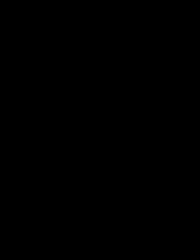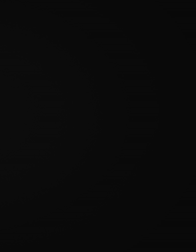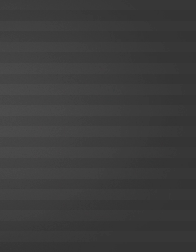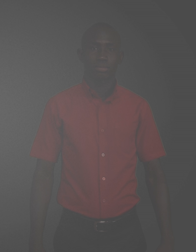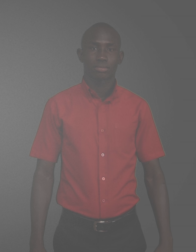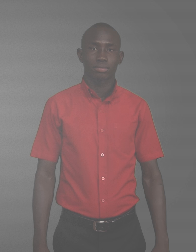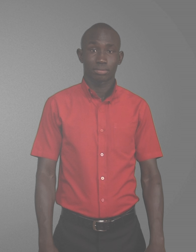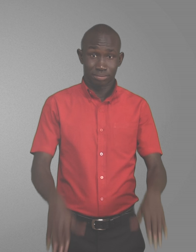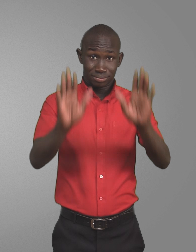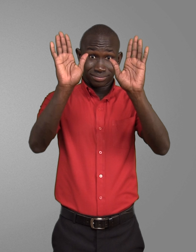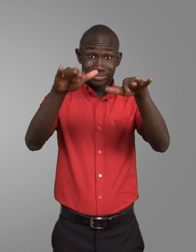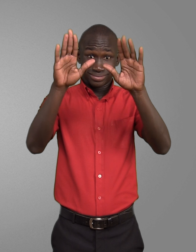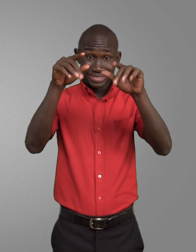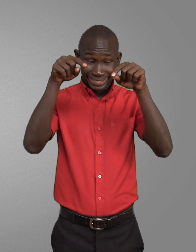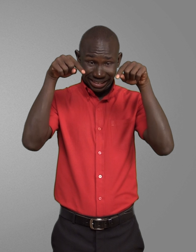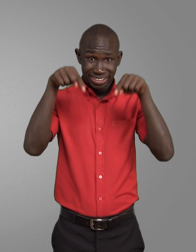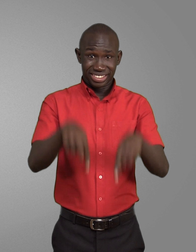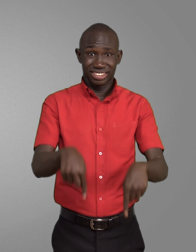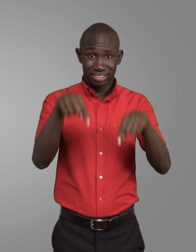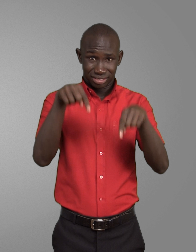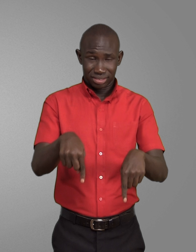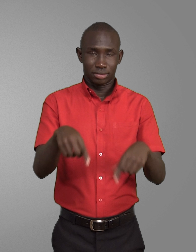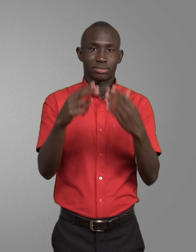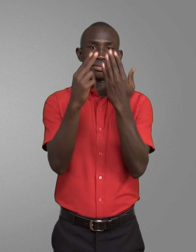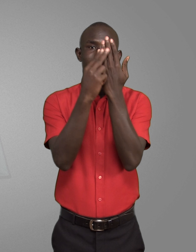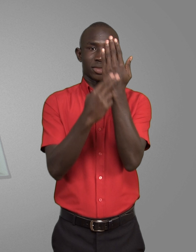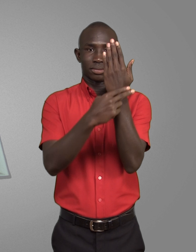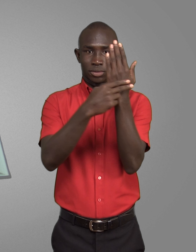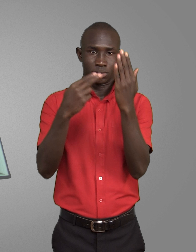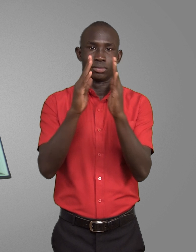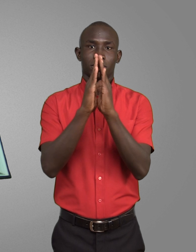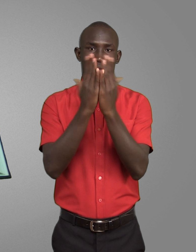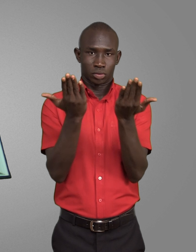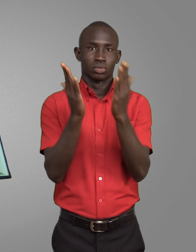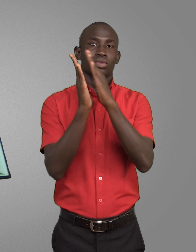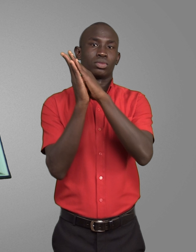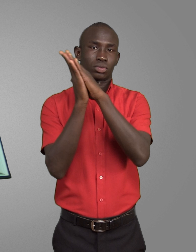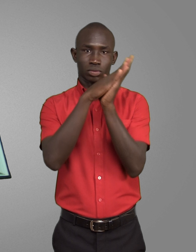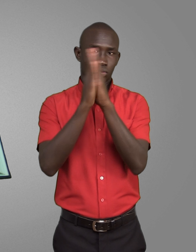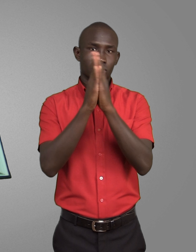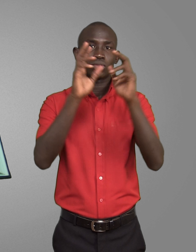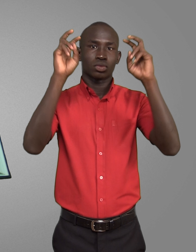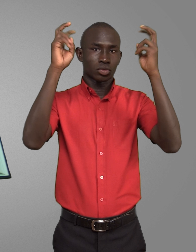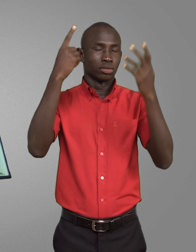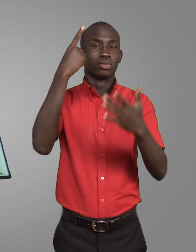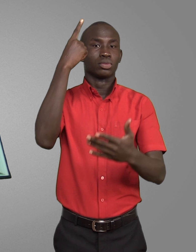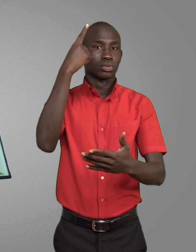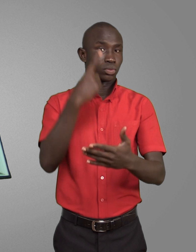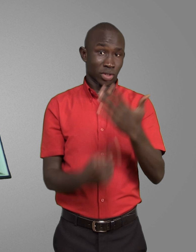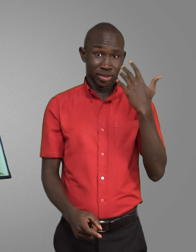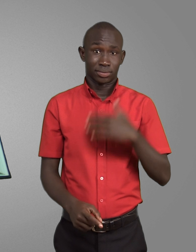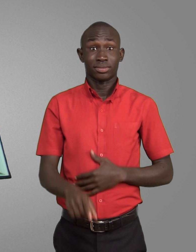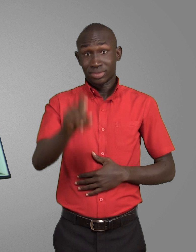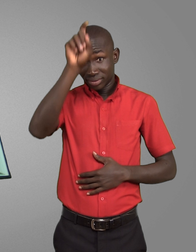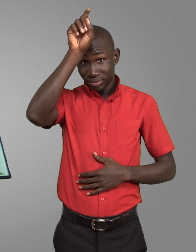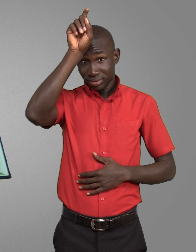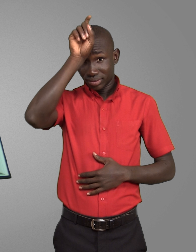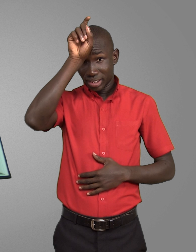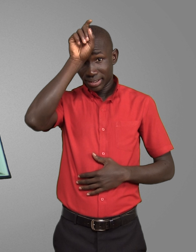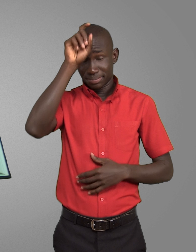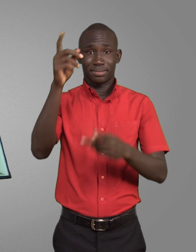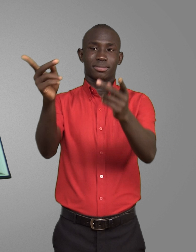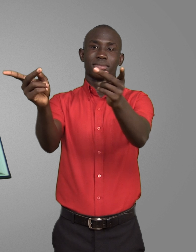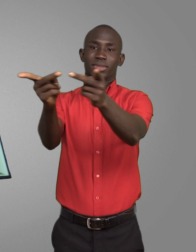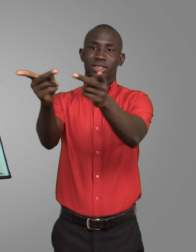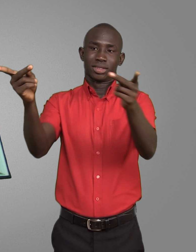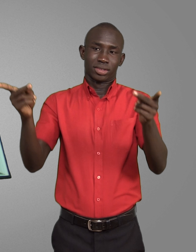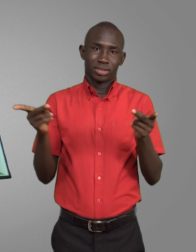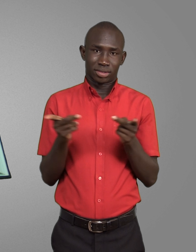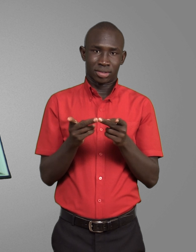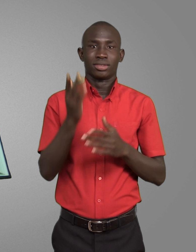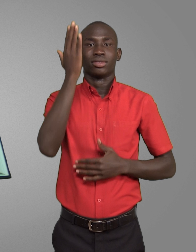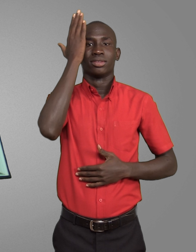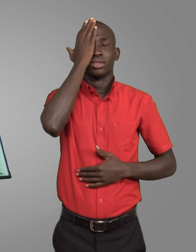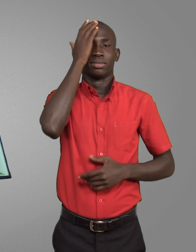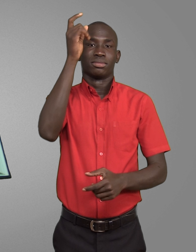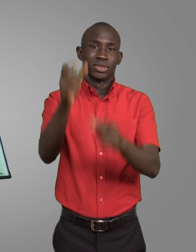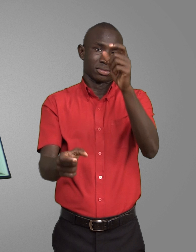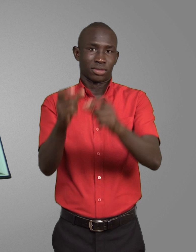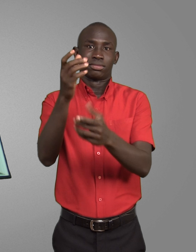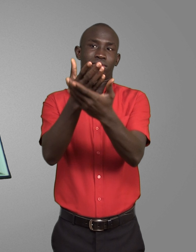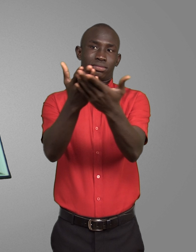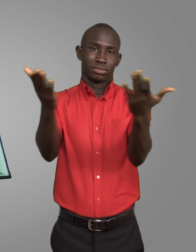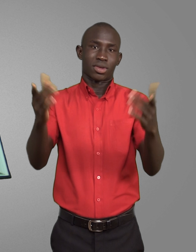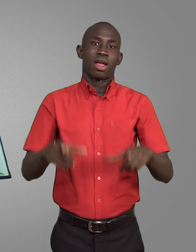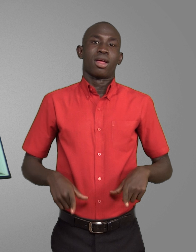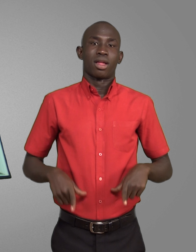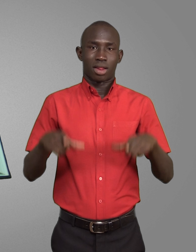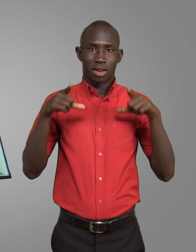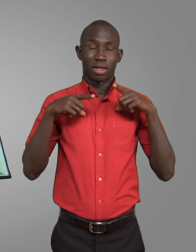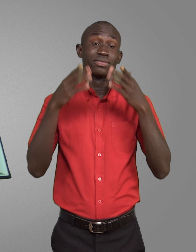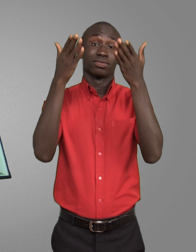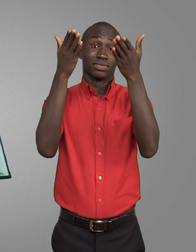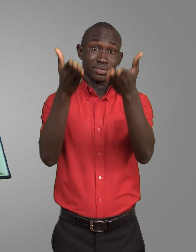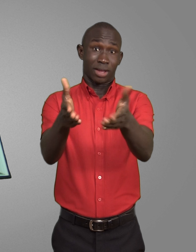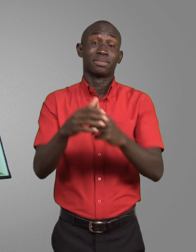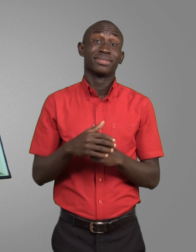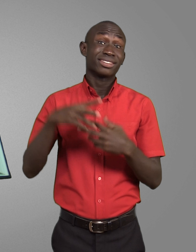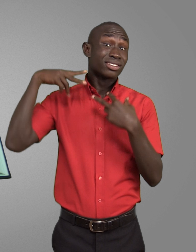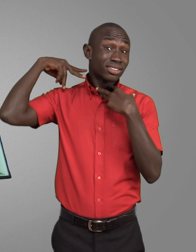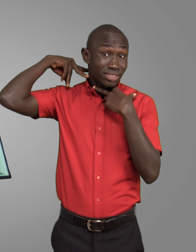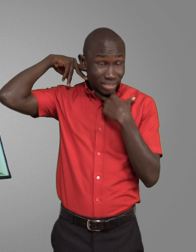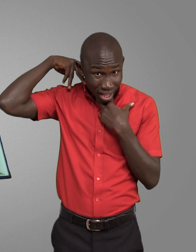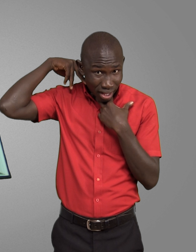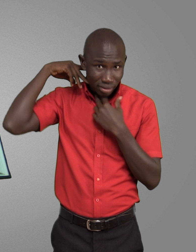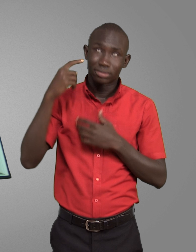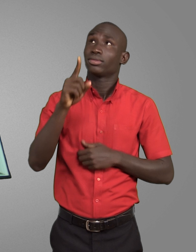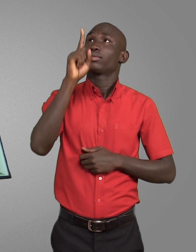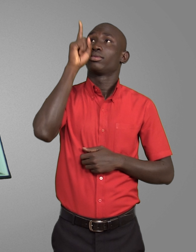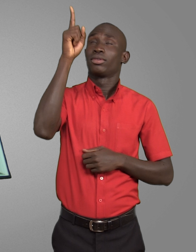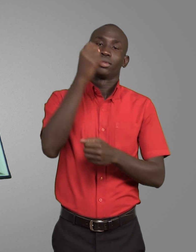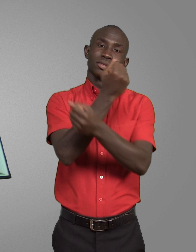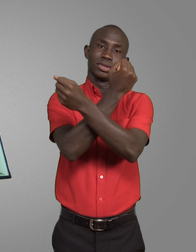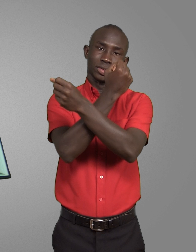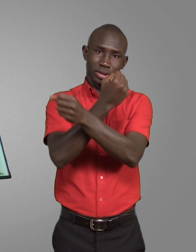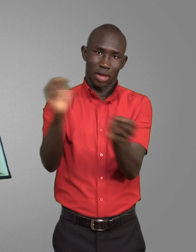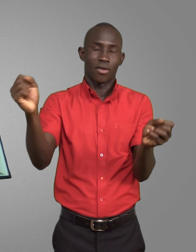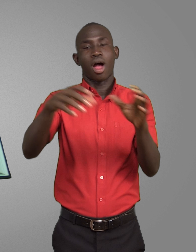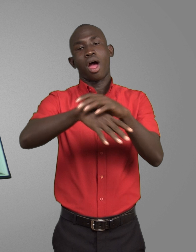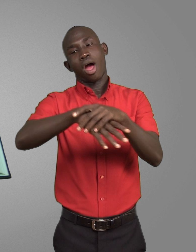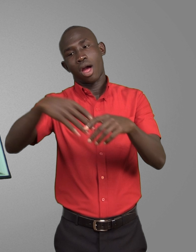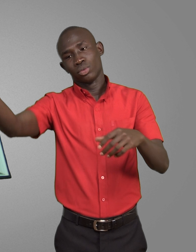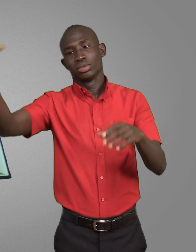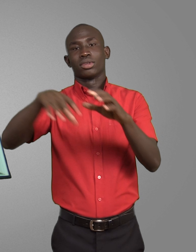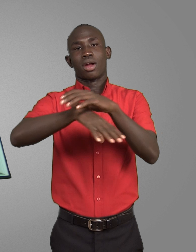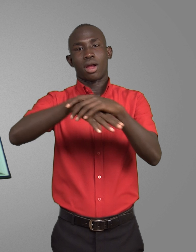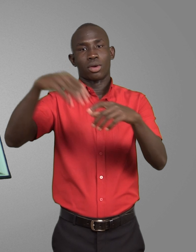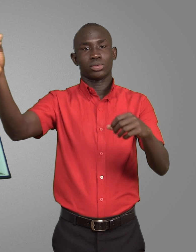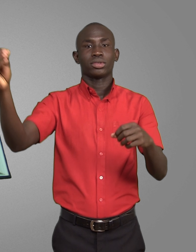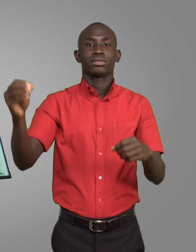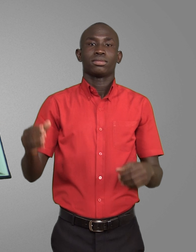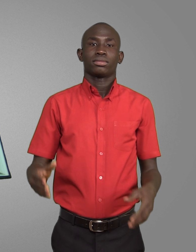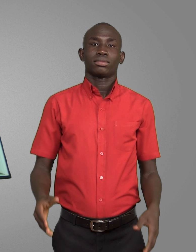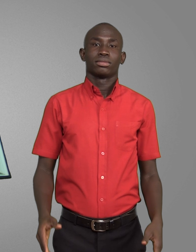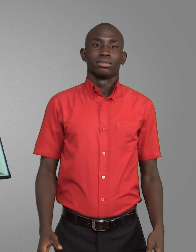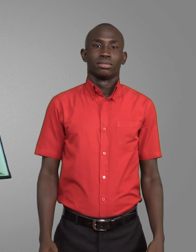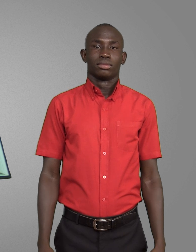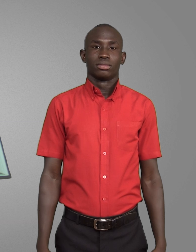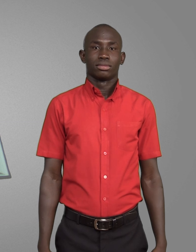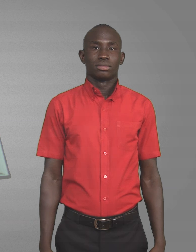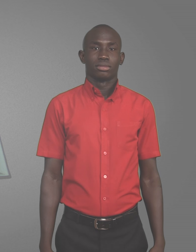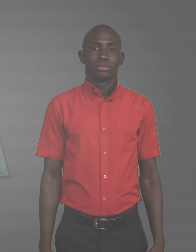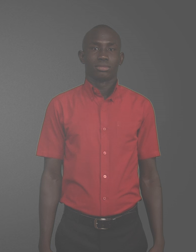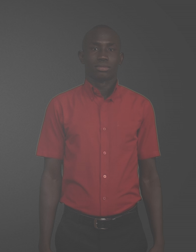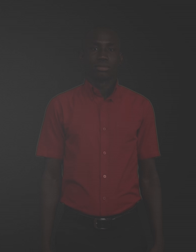God saves the Israelites from Egypt